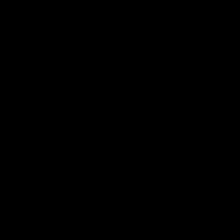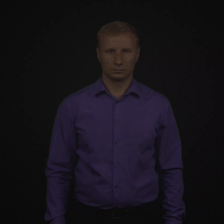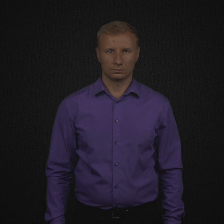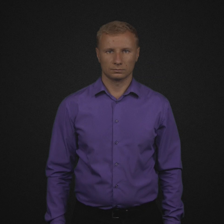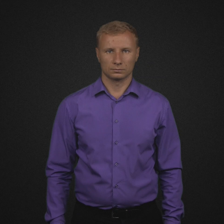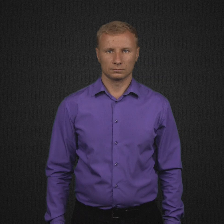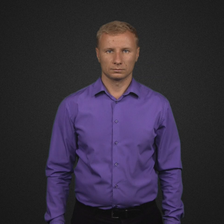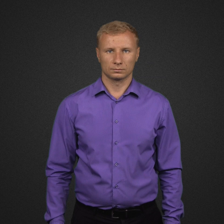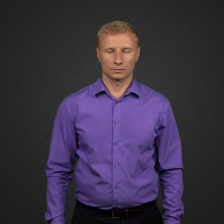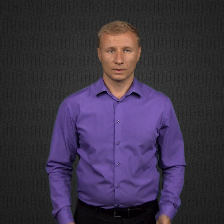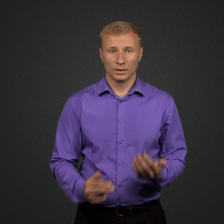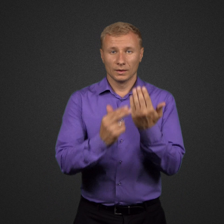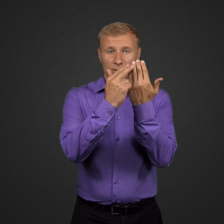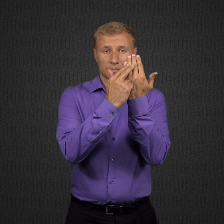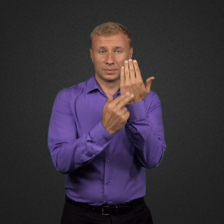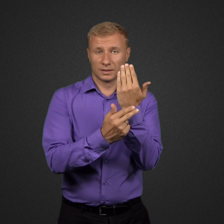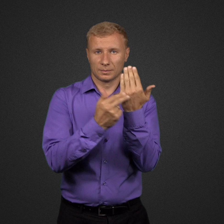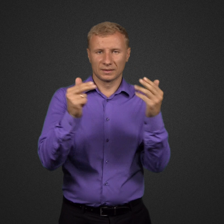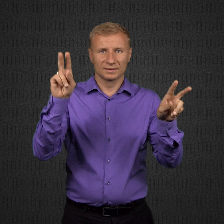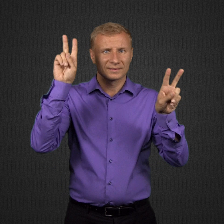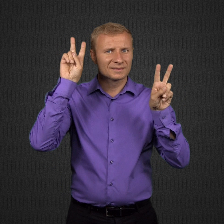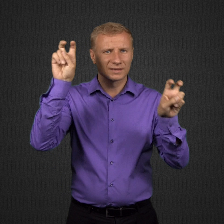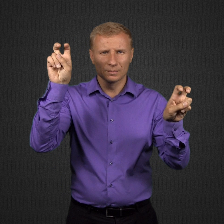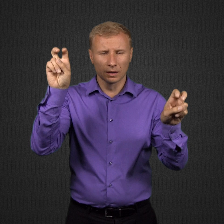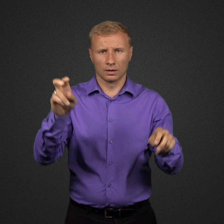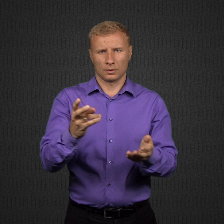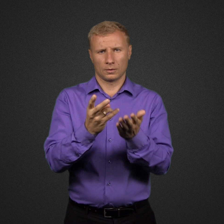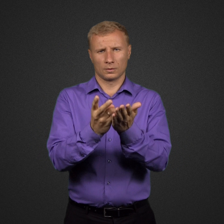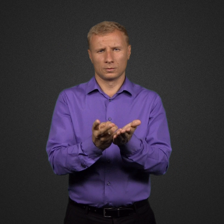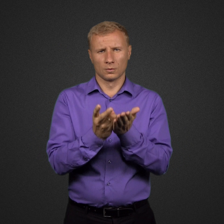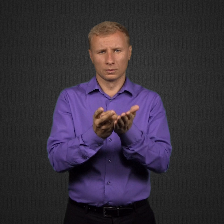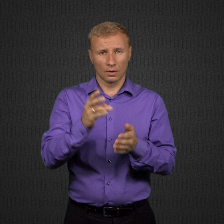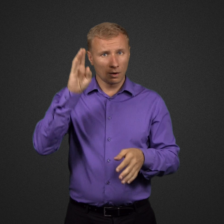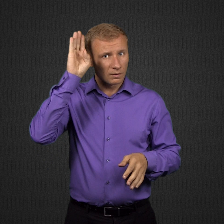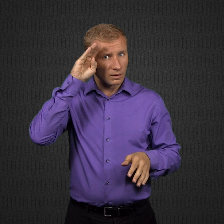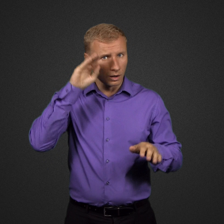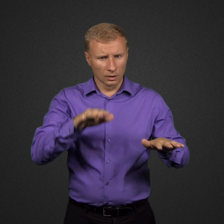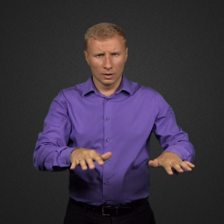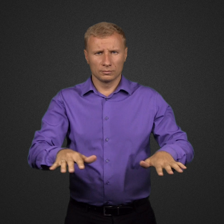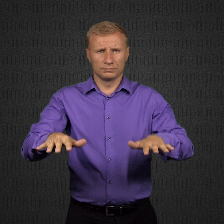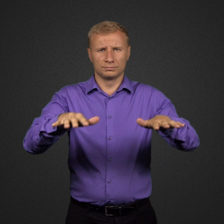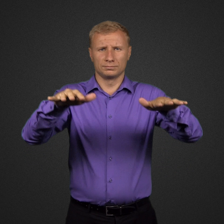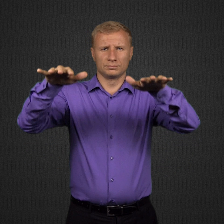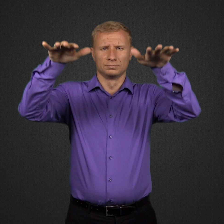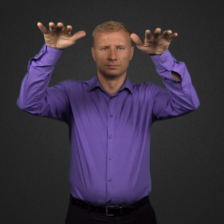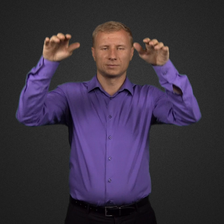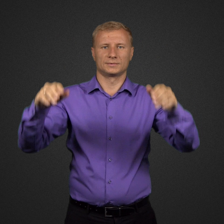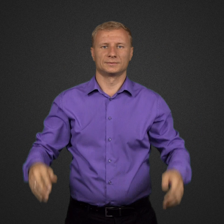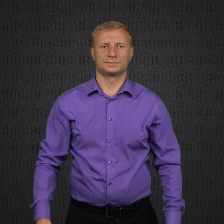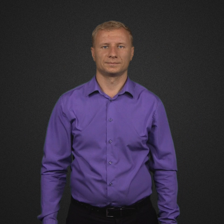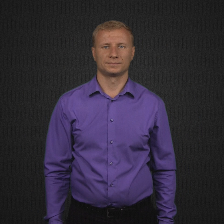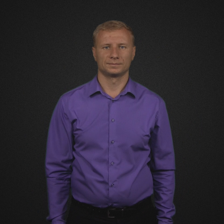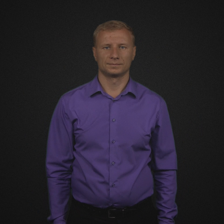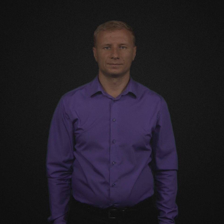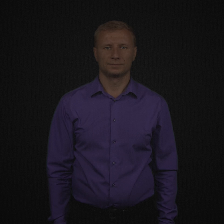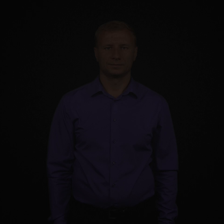Noah and the flood